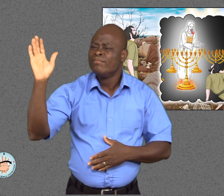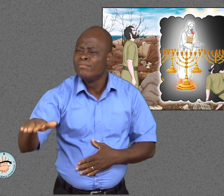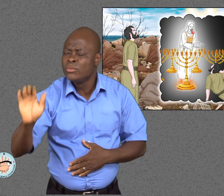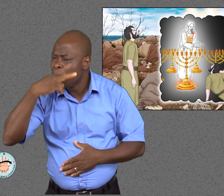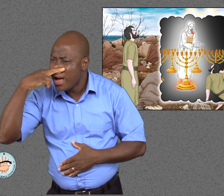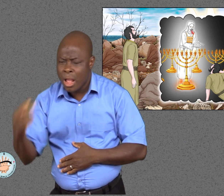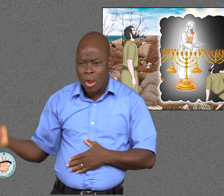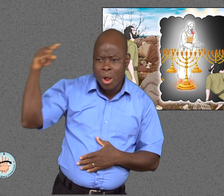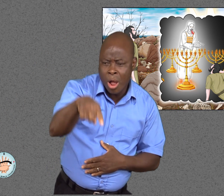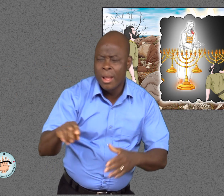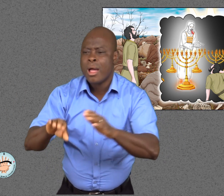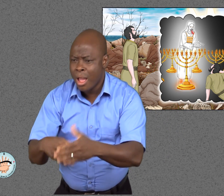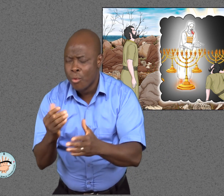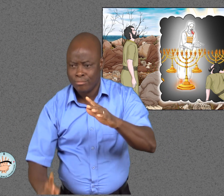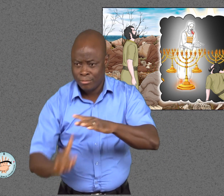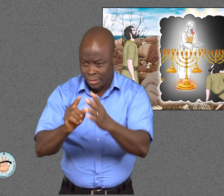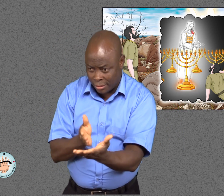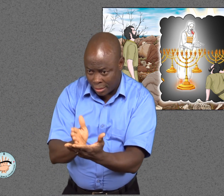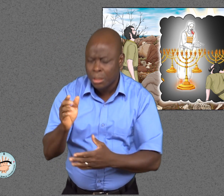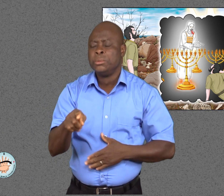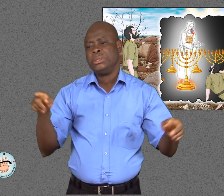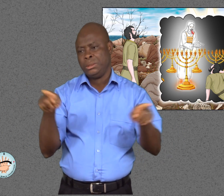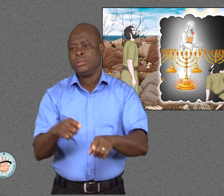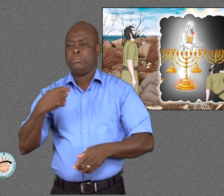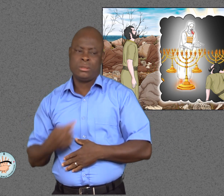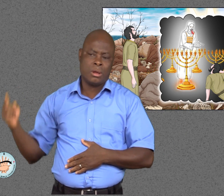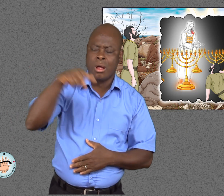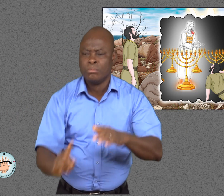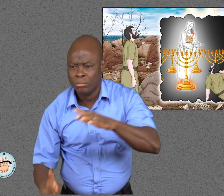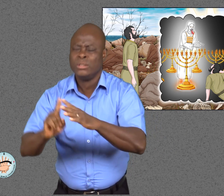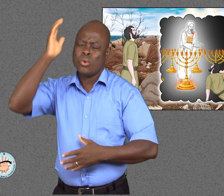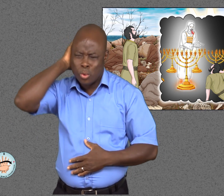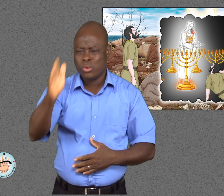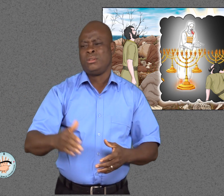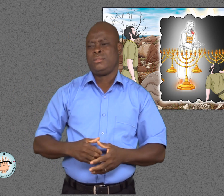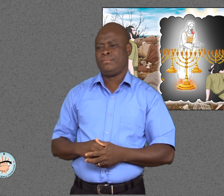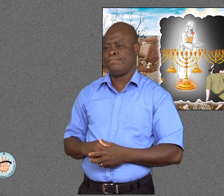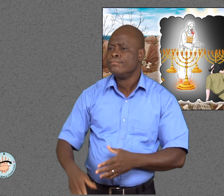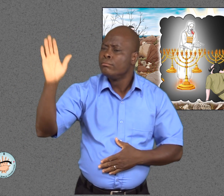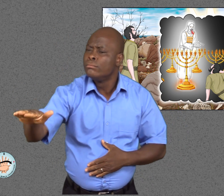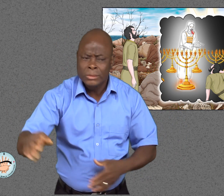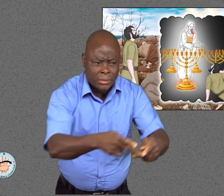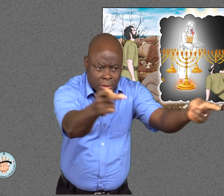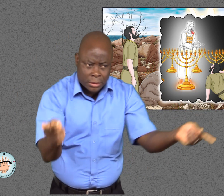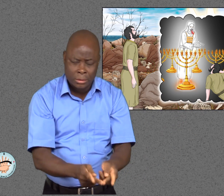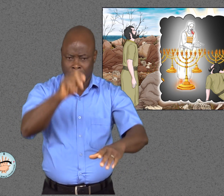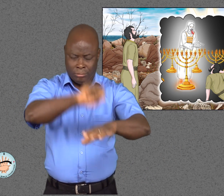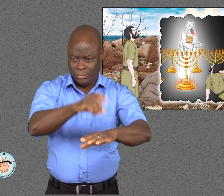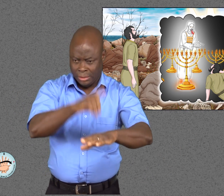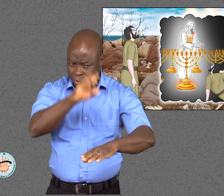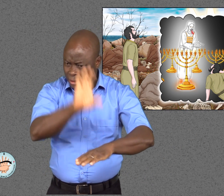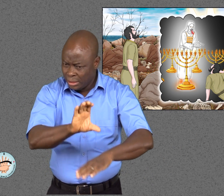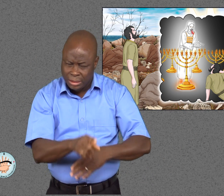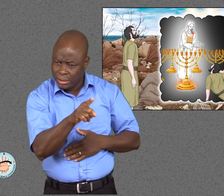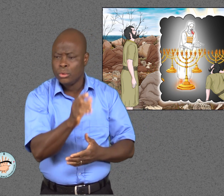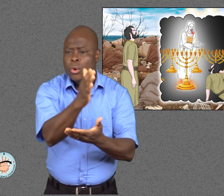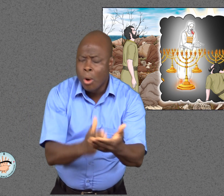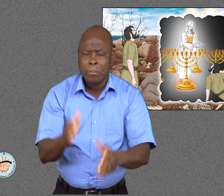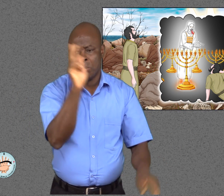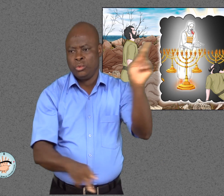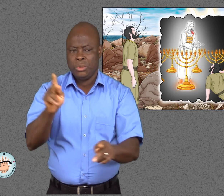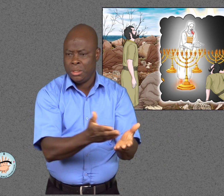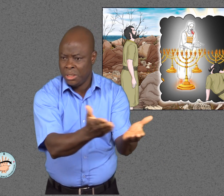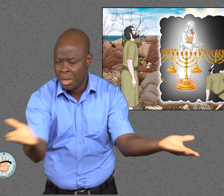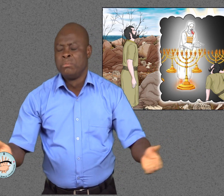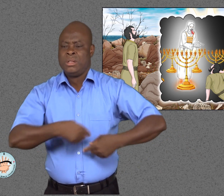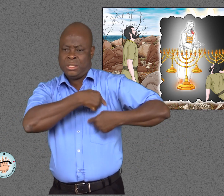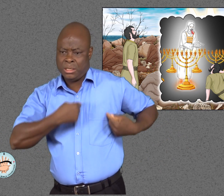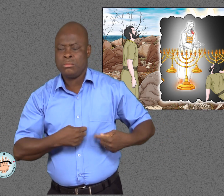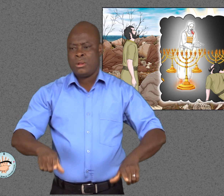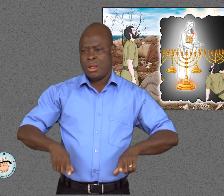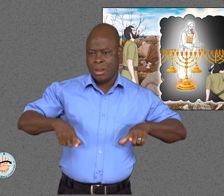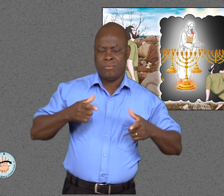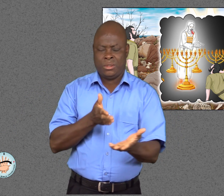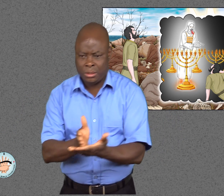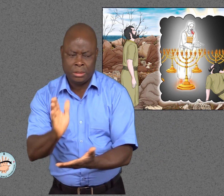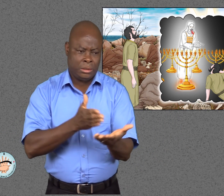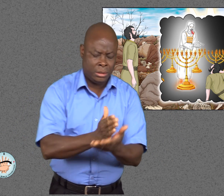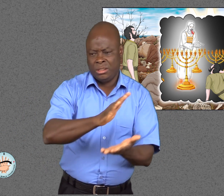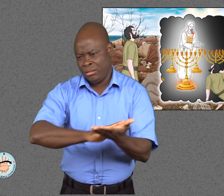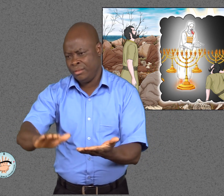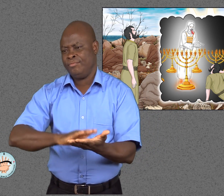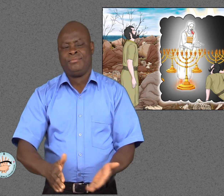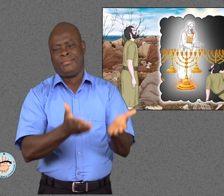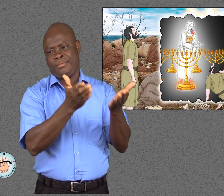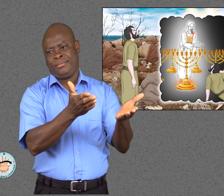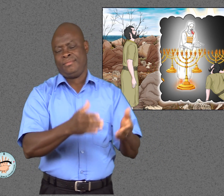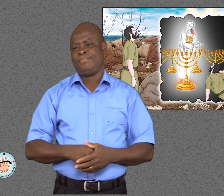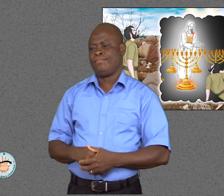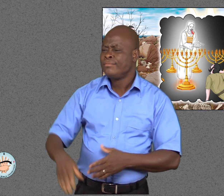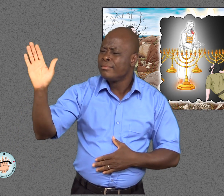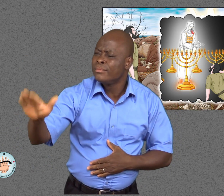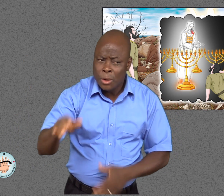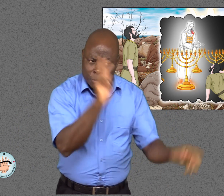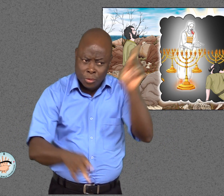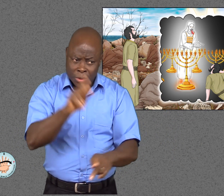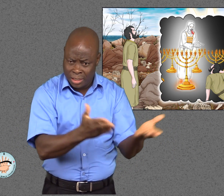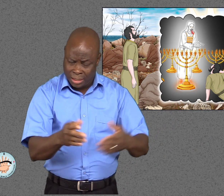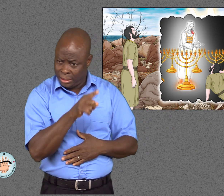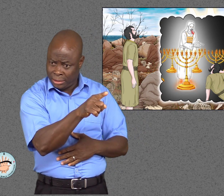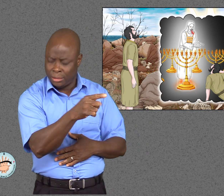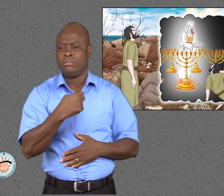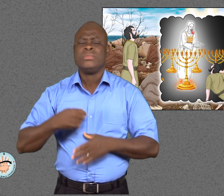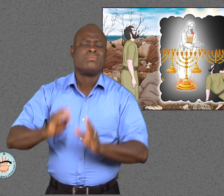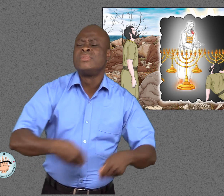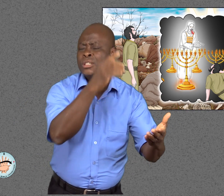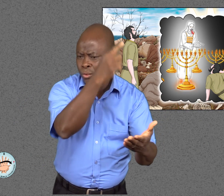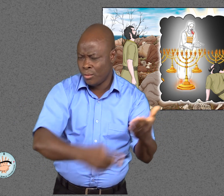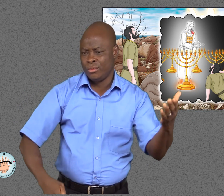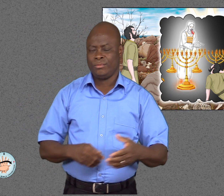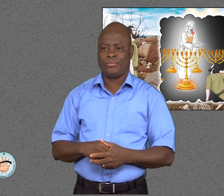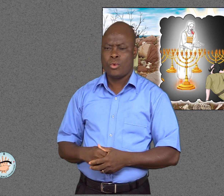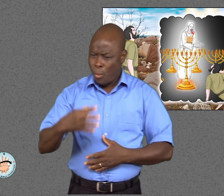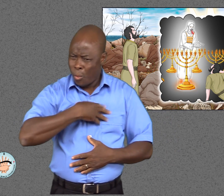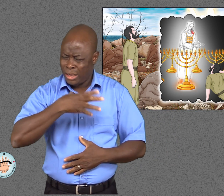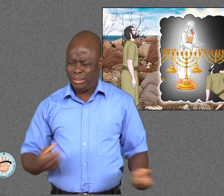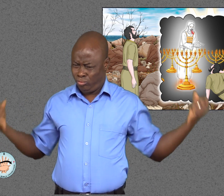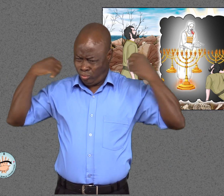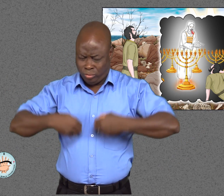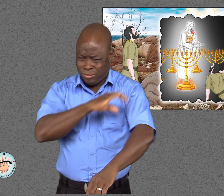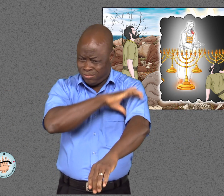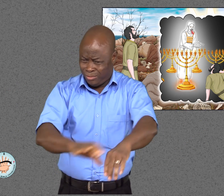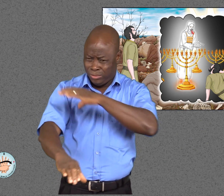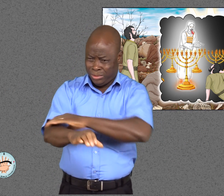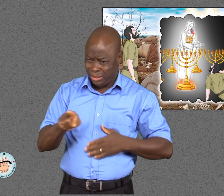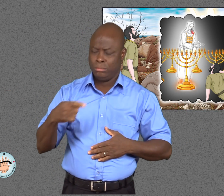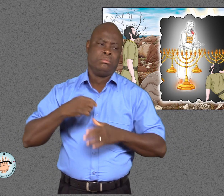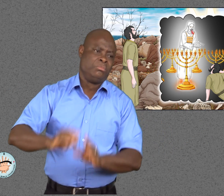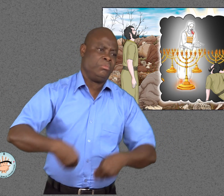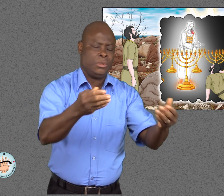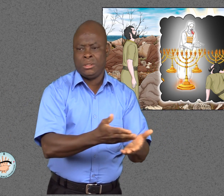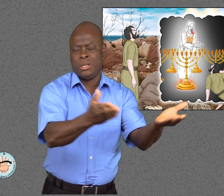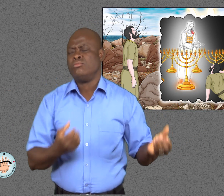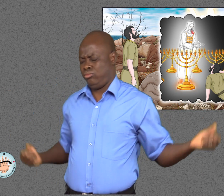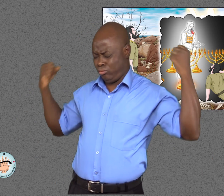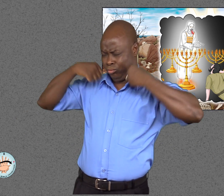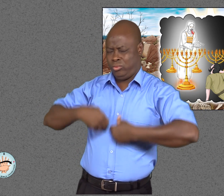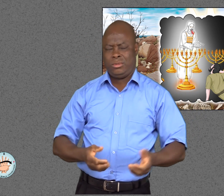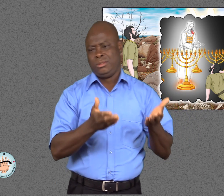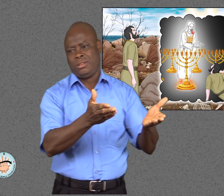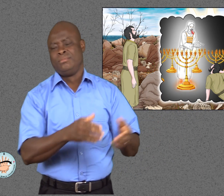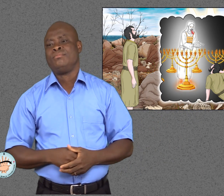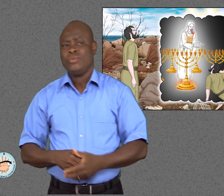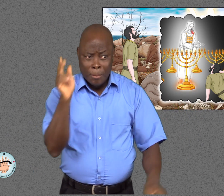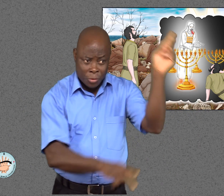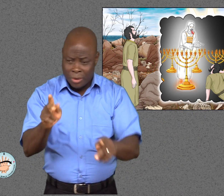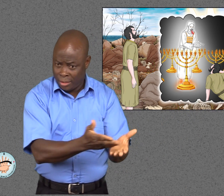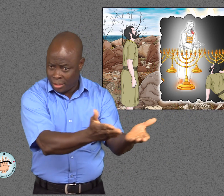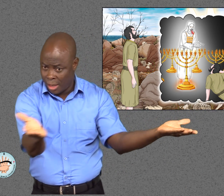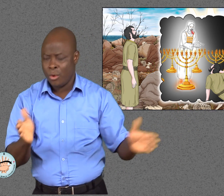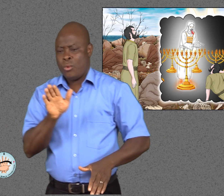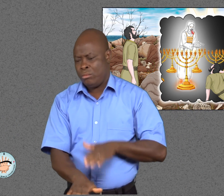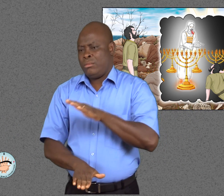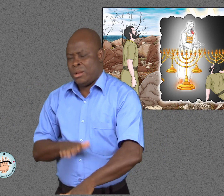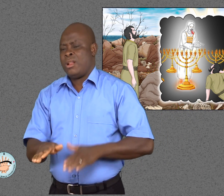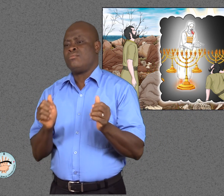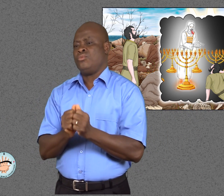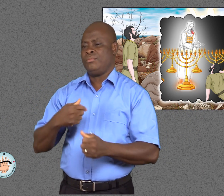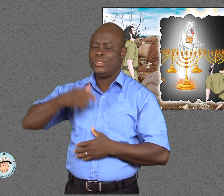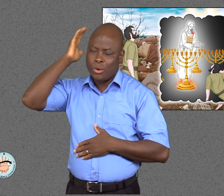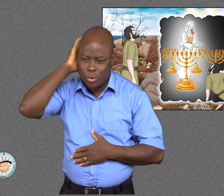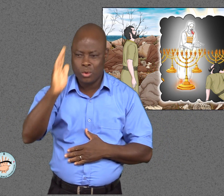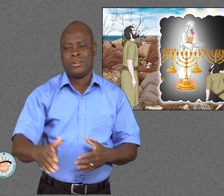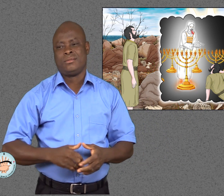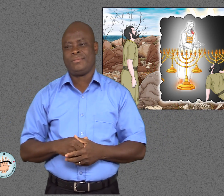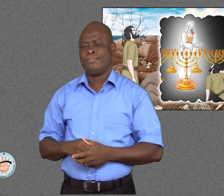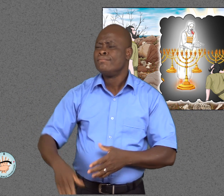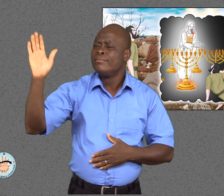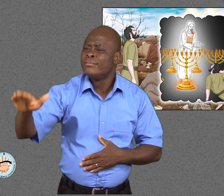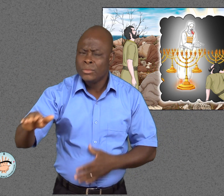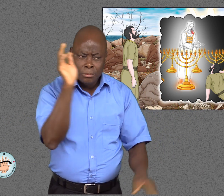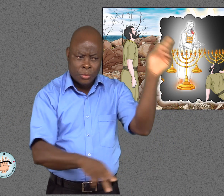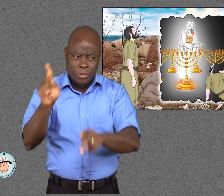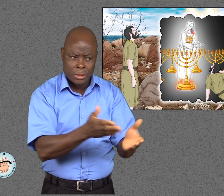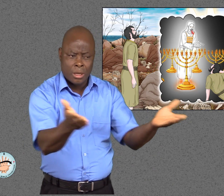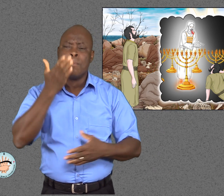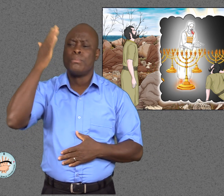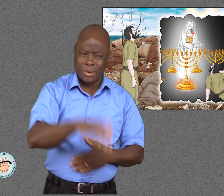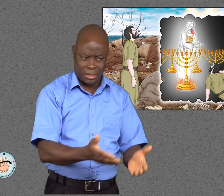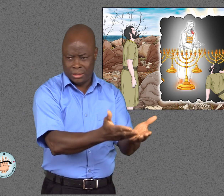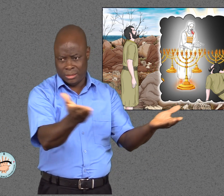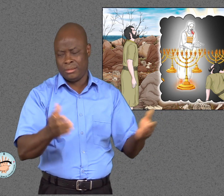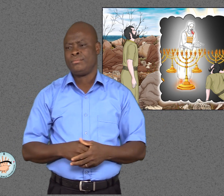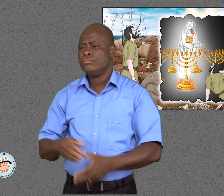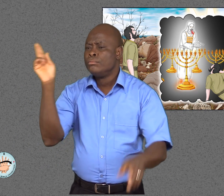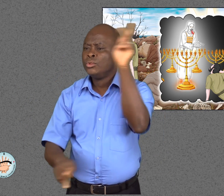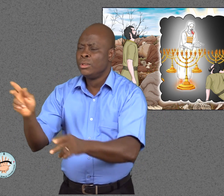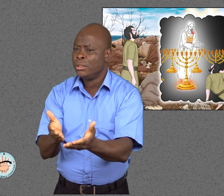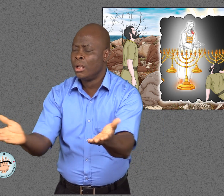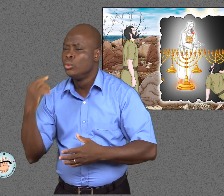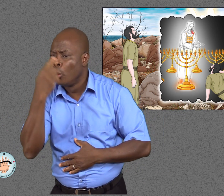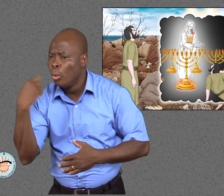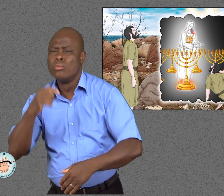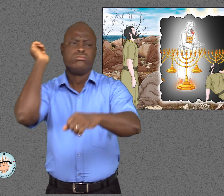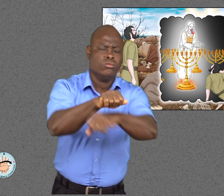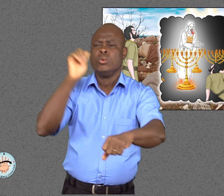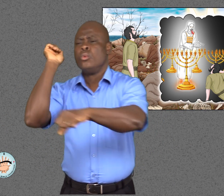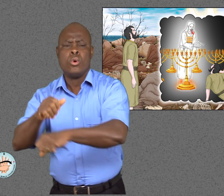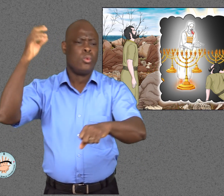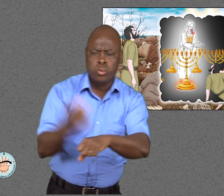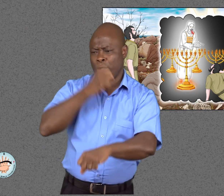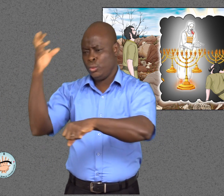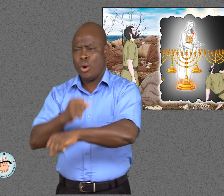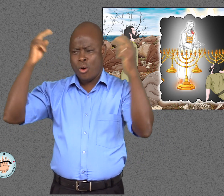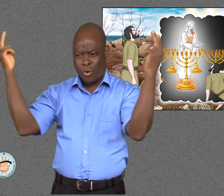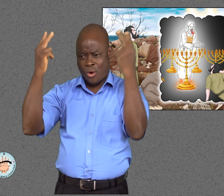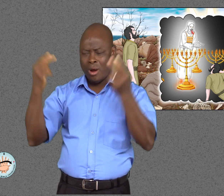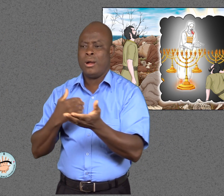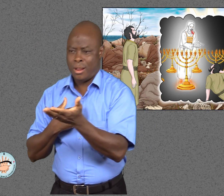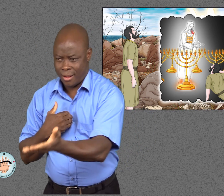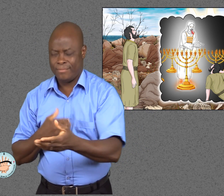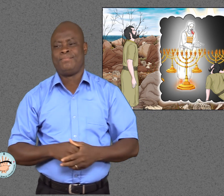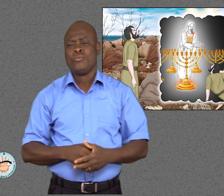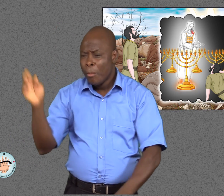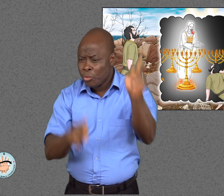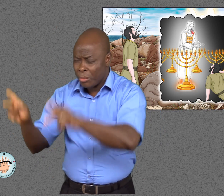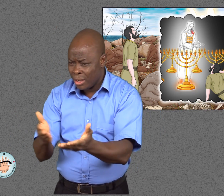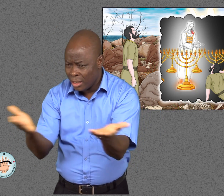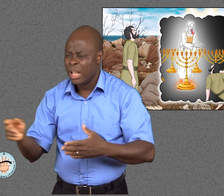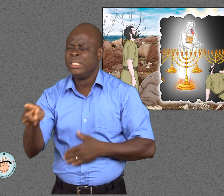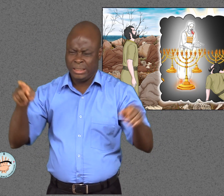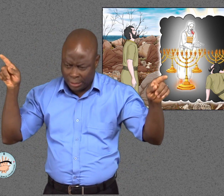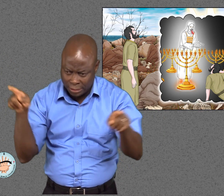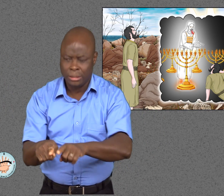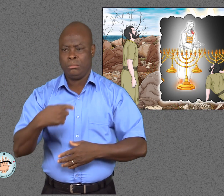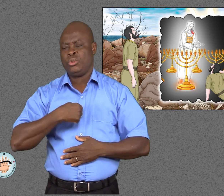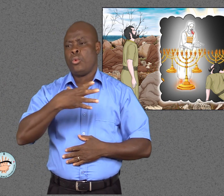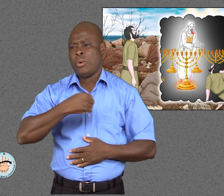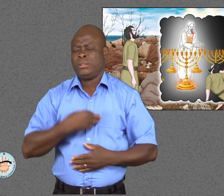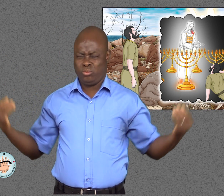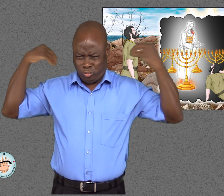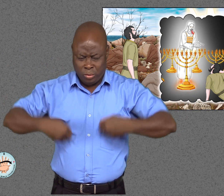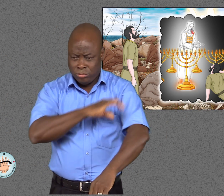But you do have a few people in Sardis who have not soiled their garments, and because they are worthy, they will walk with Me in white.